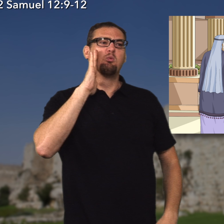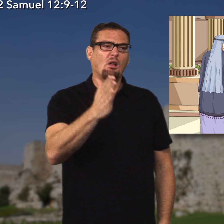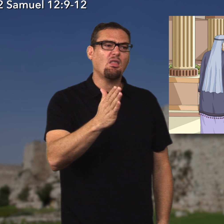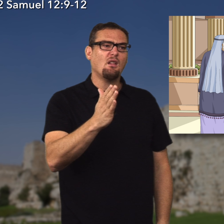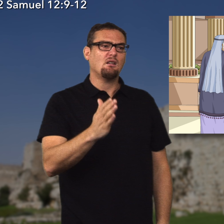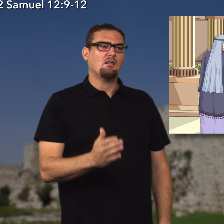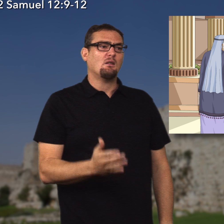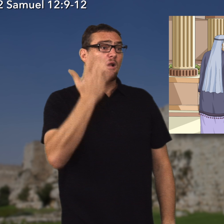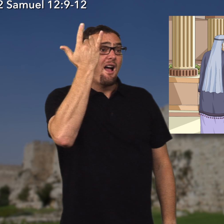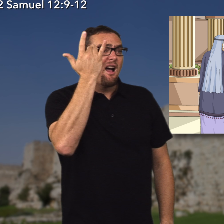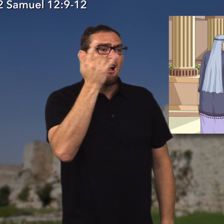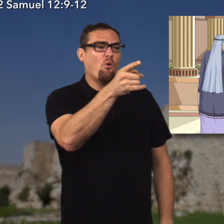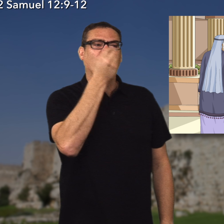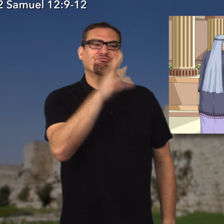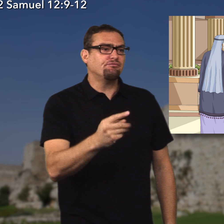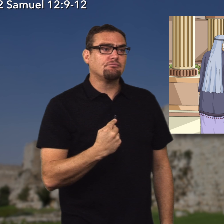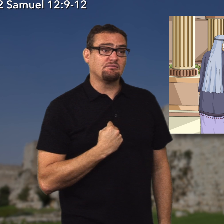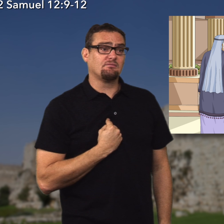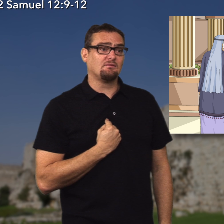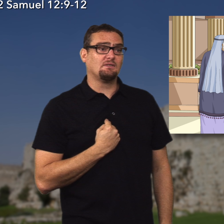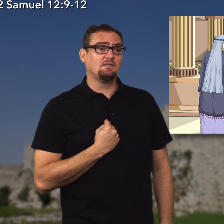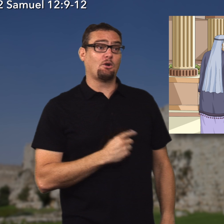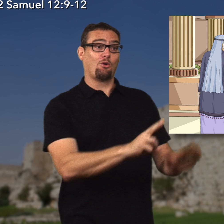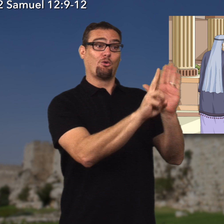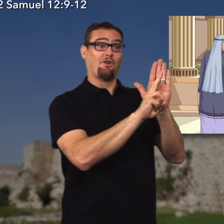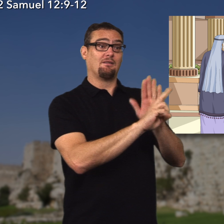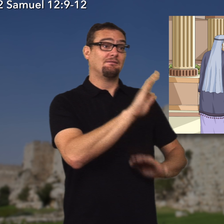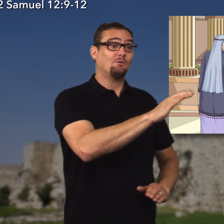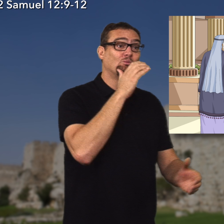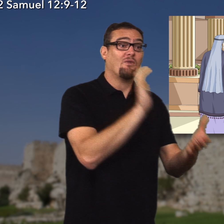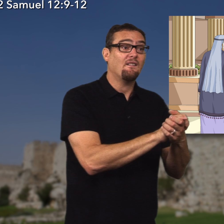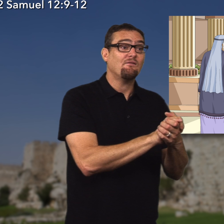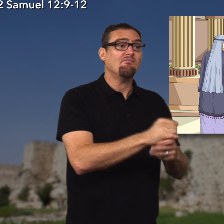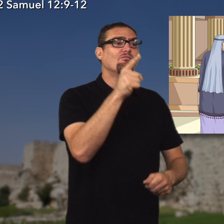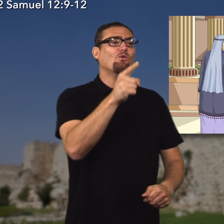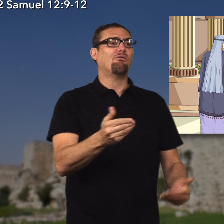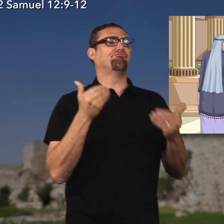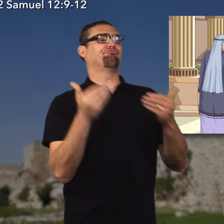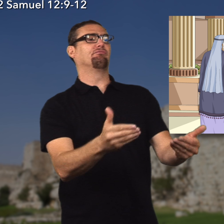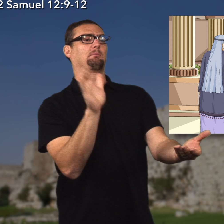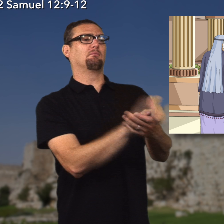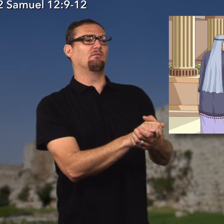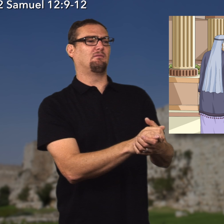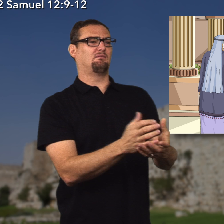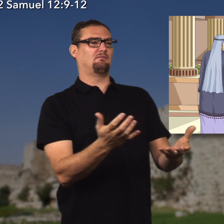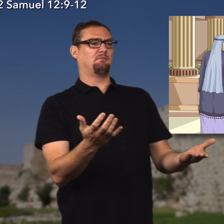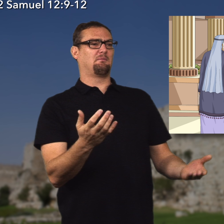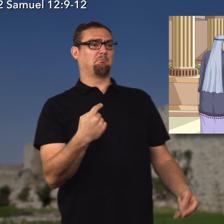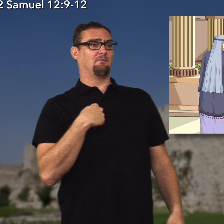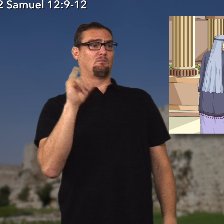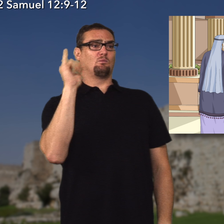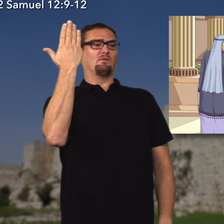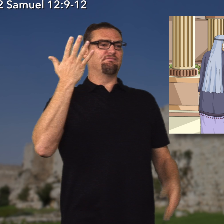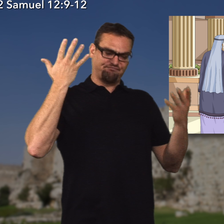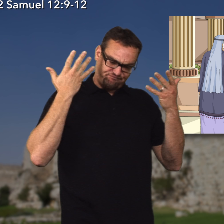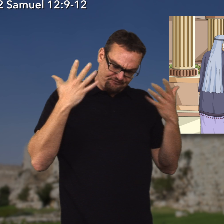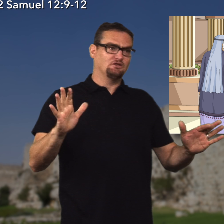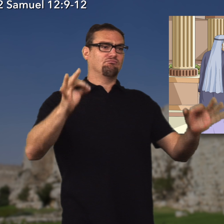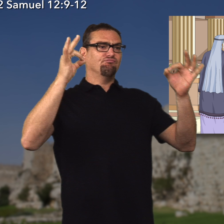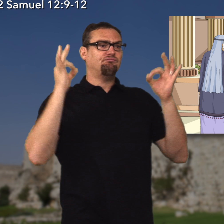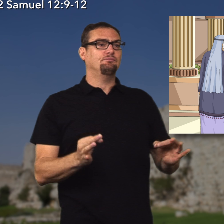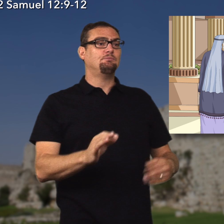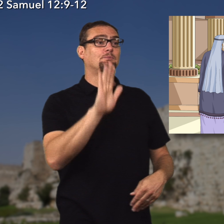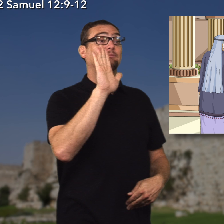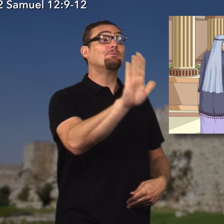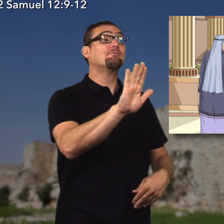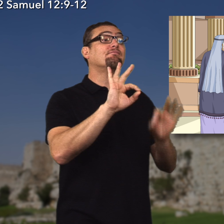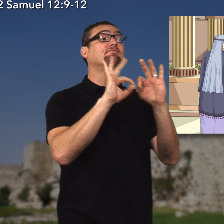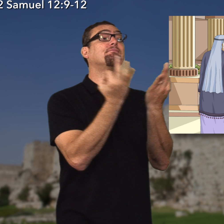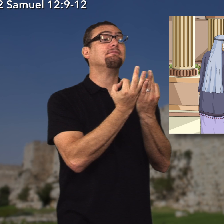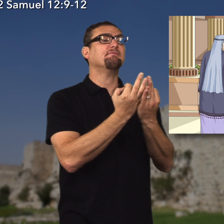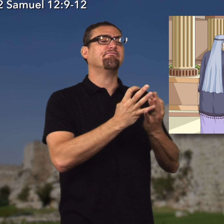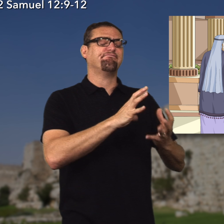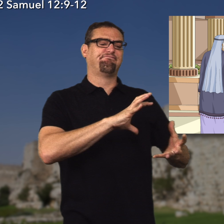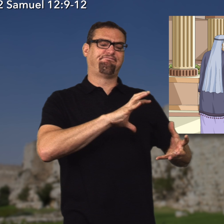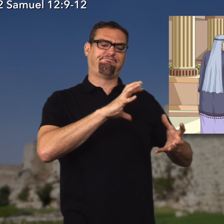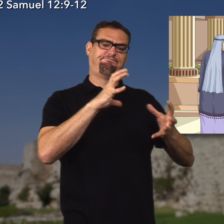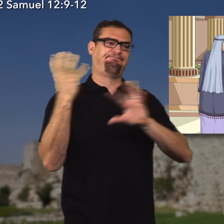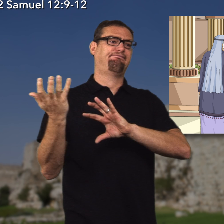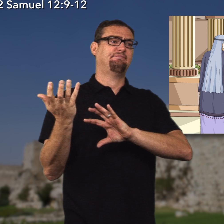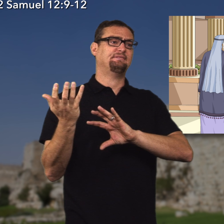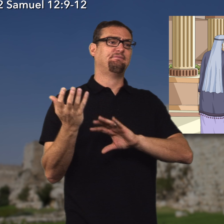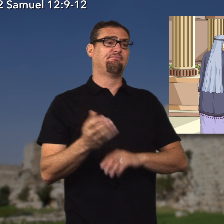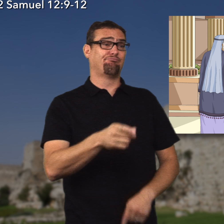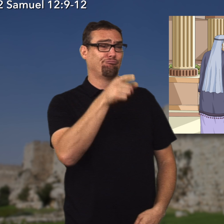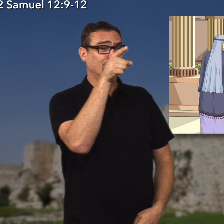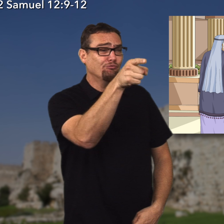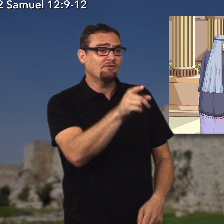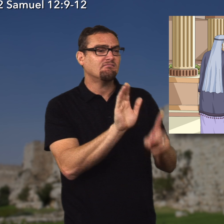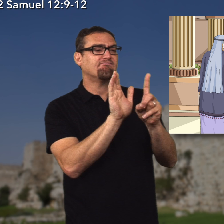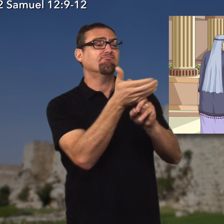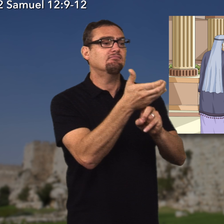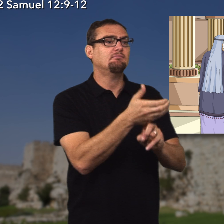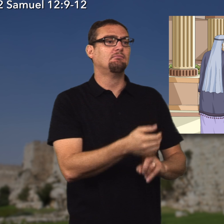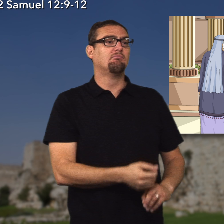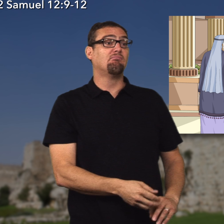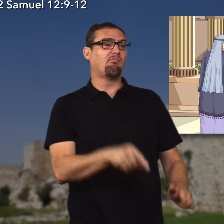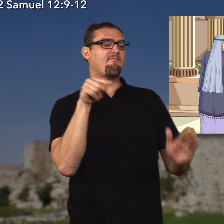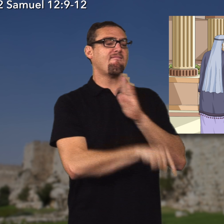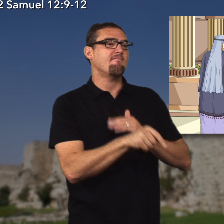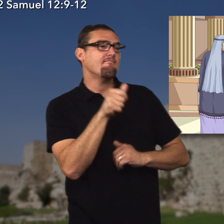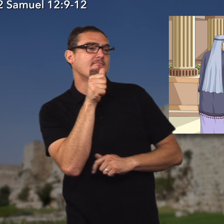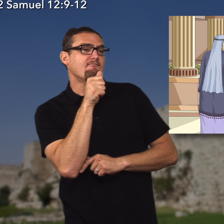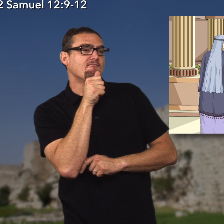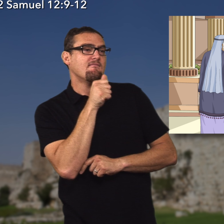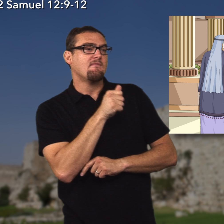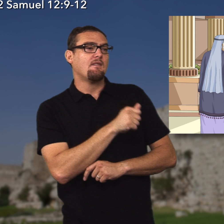This is what the LORD says: ‘I will raise up adversity against you from your own house.